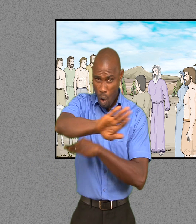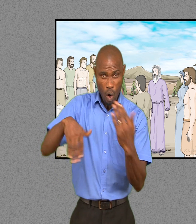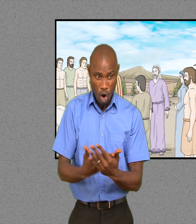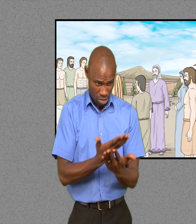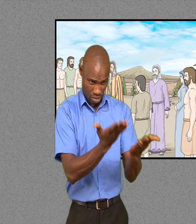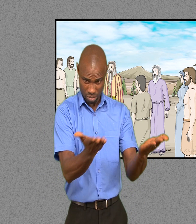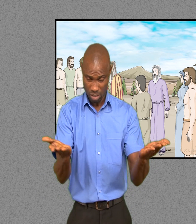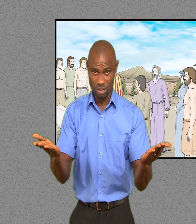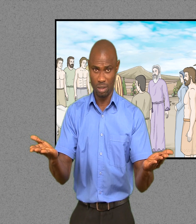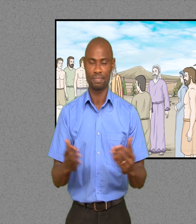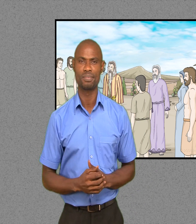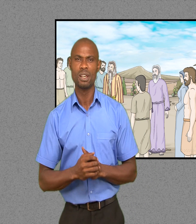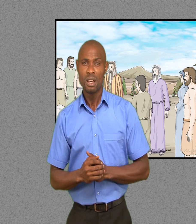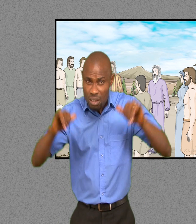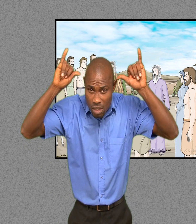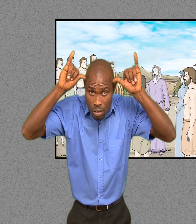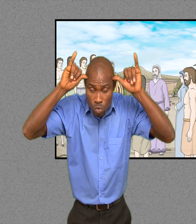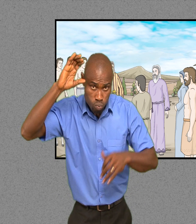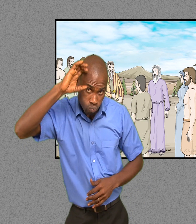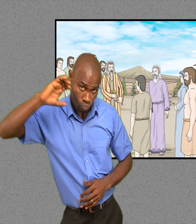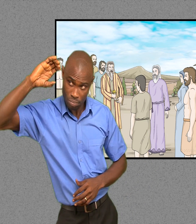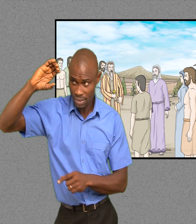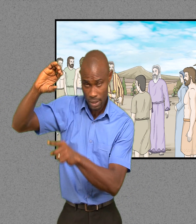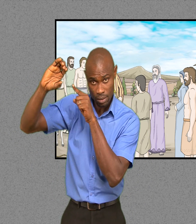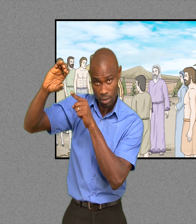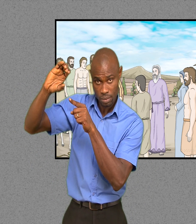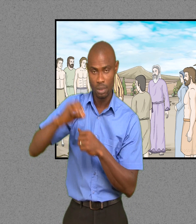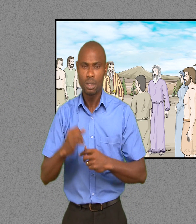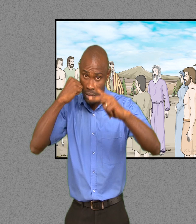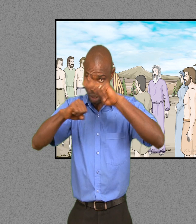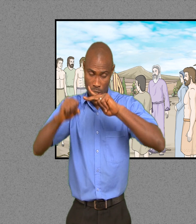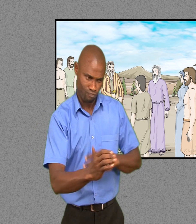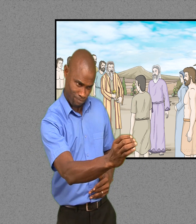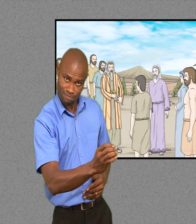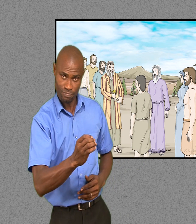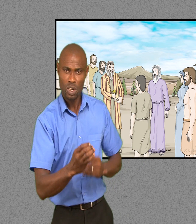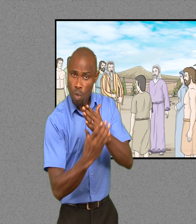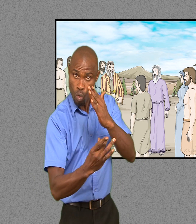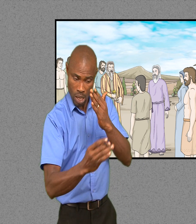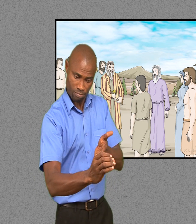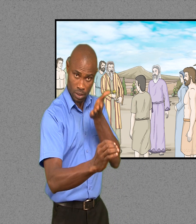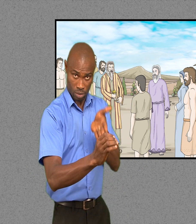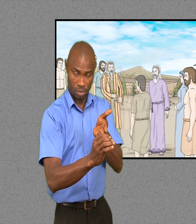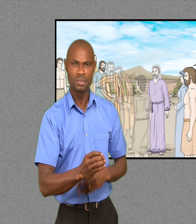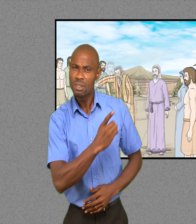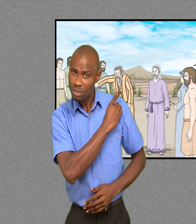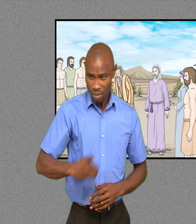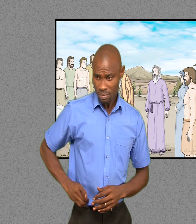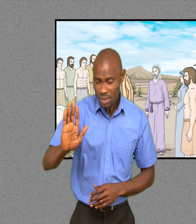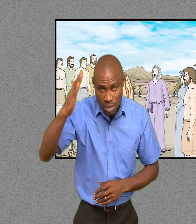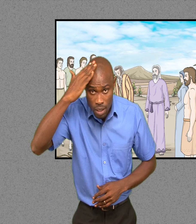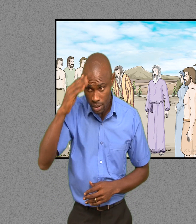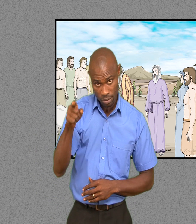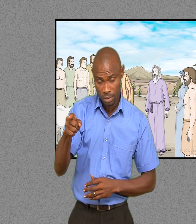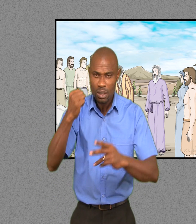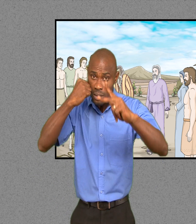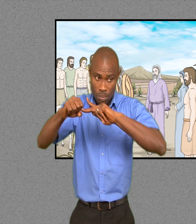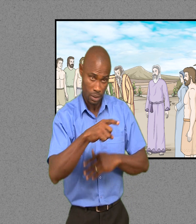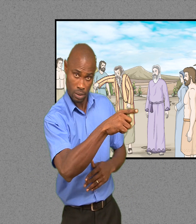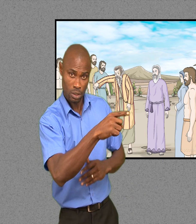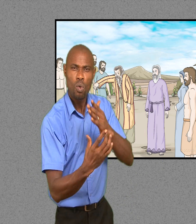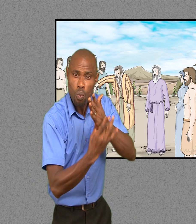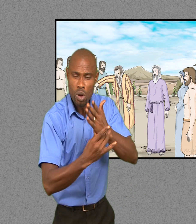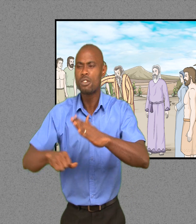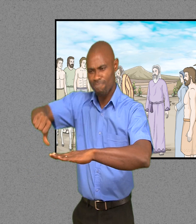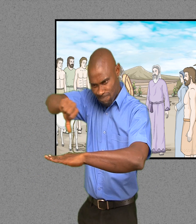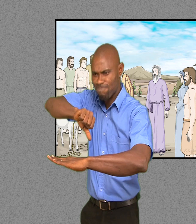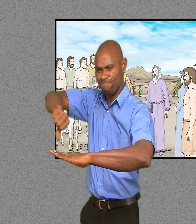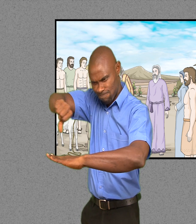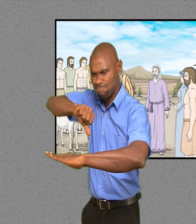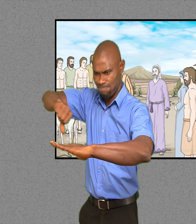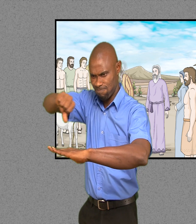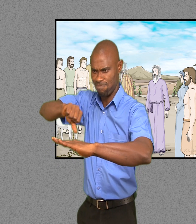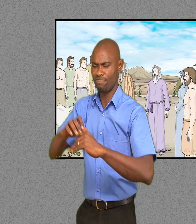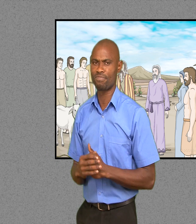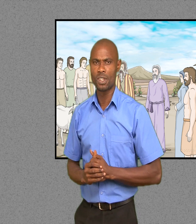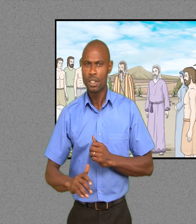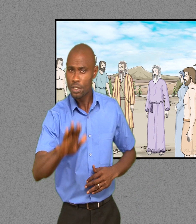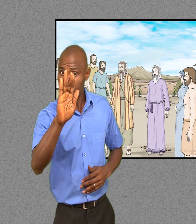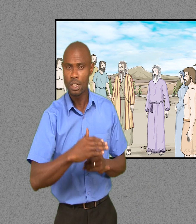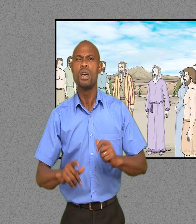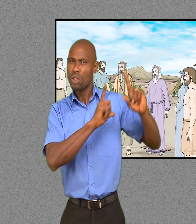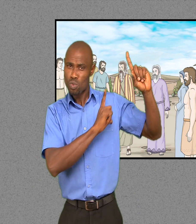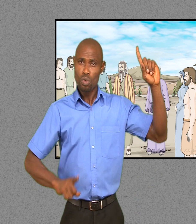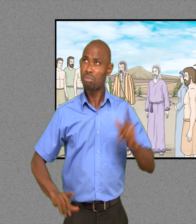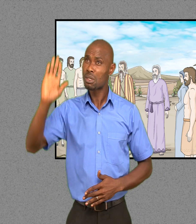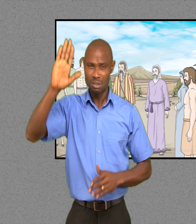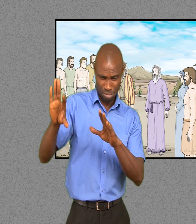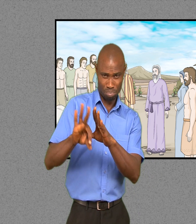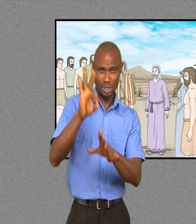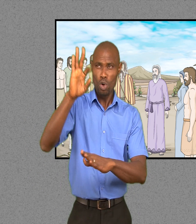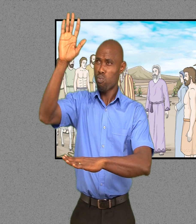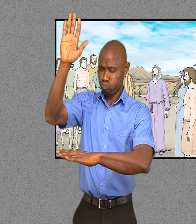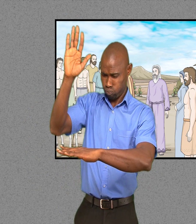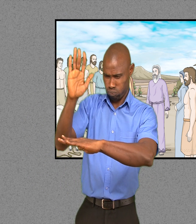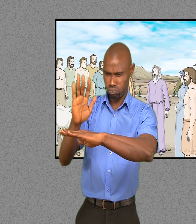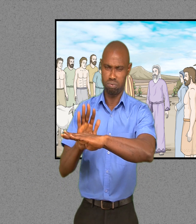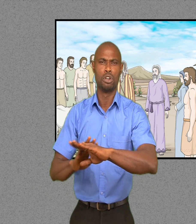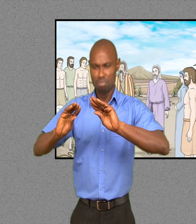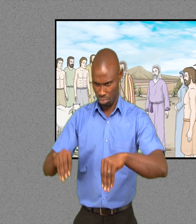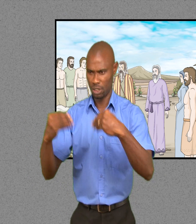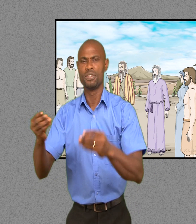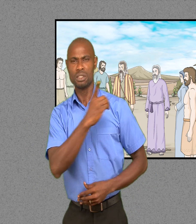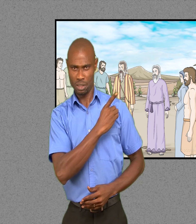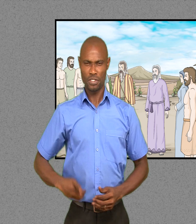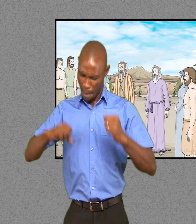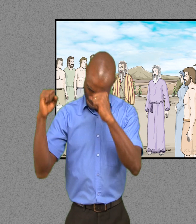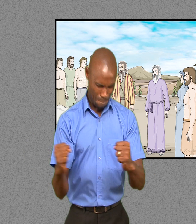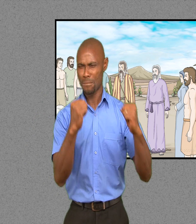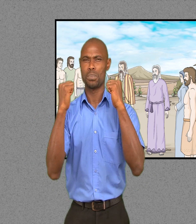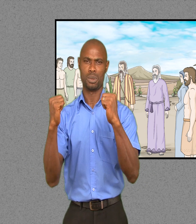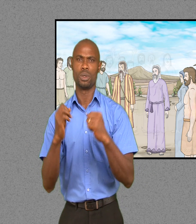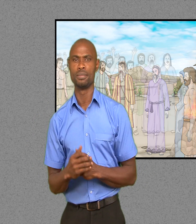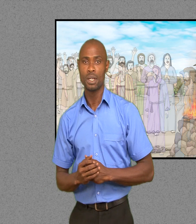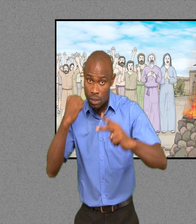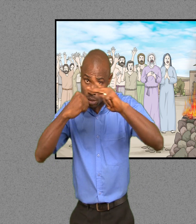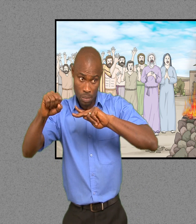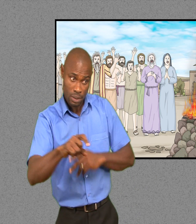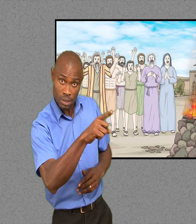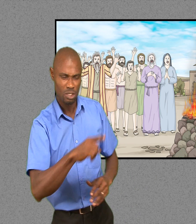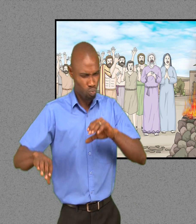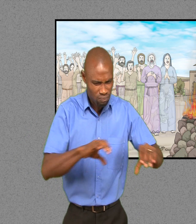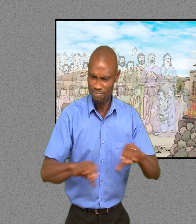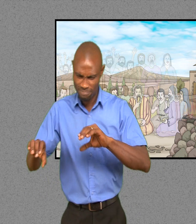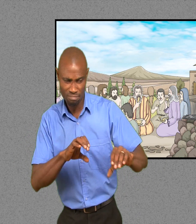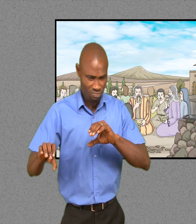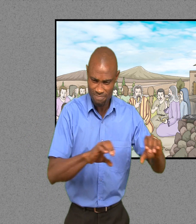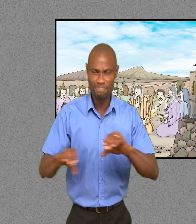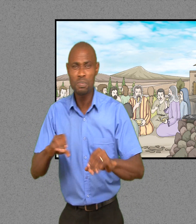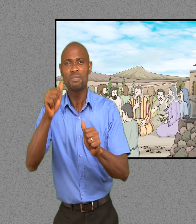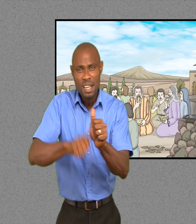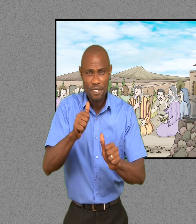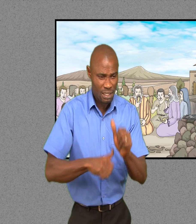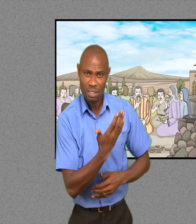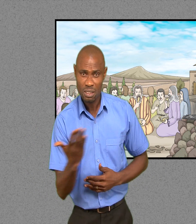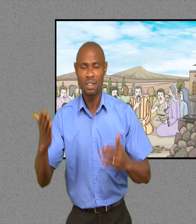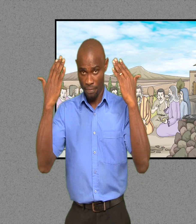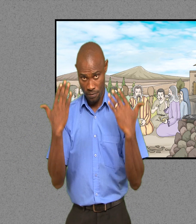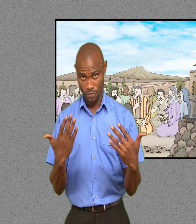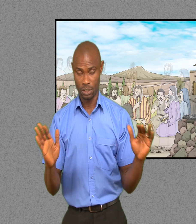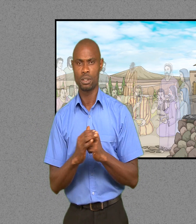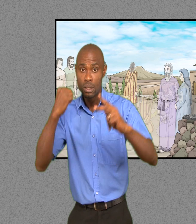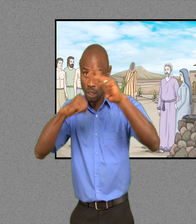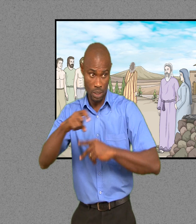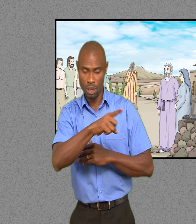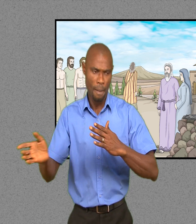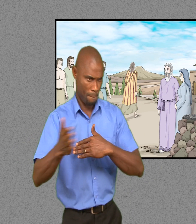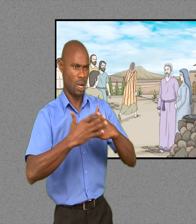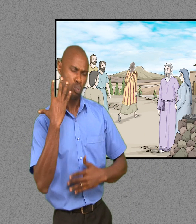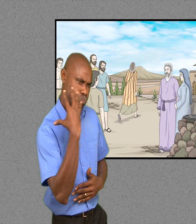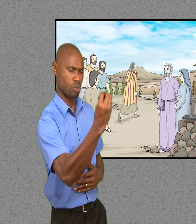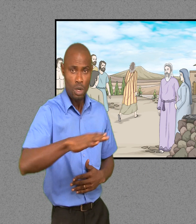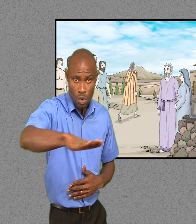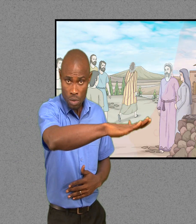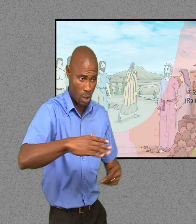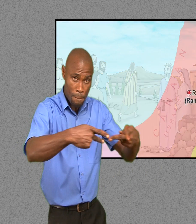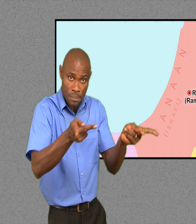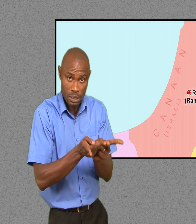So Samuel took the horn of oil and anointed him in the presence of his brothers, and the Spirit of the LORD rushed upon David from that day forward.